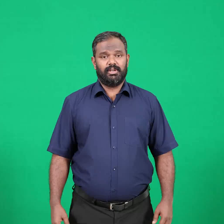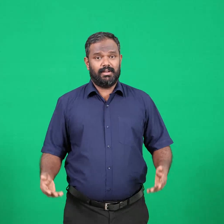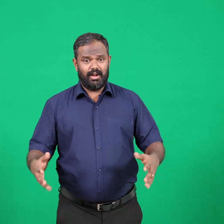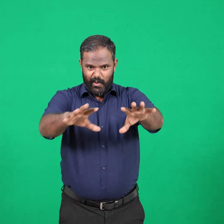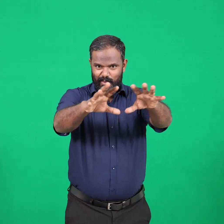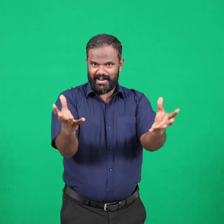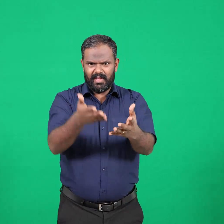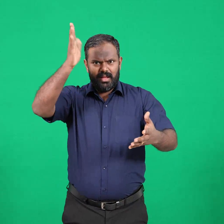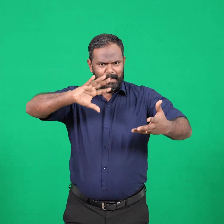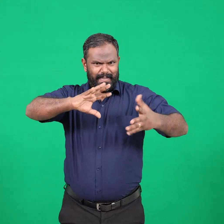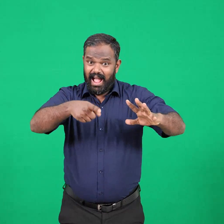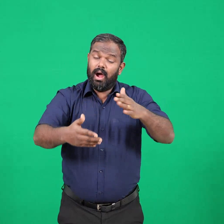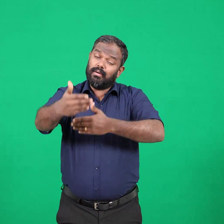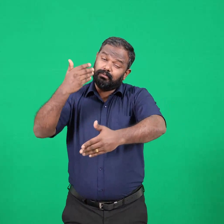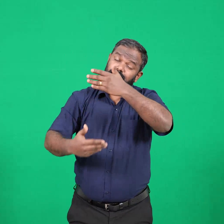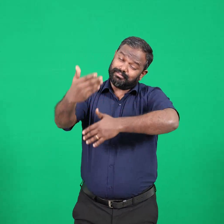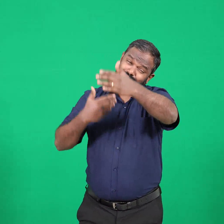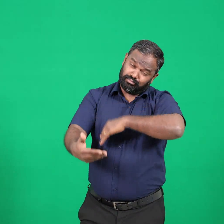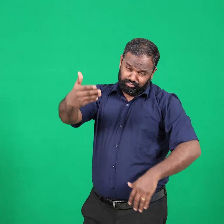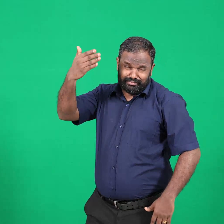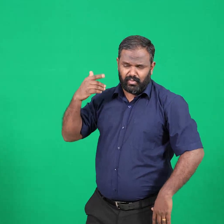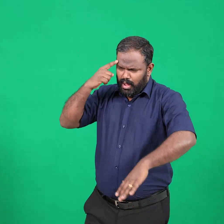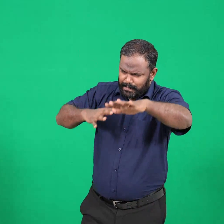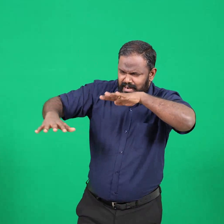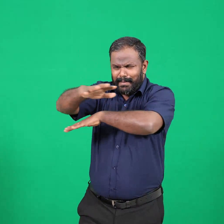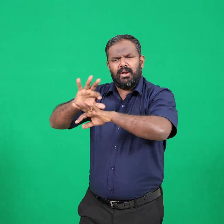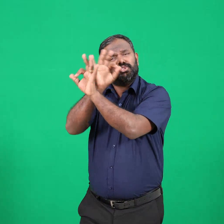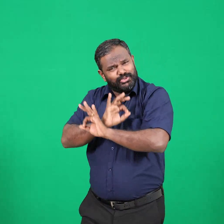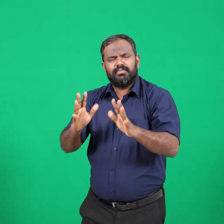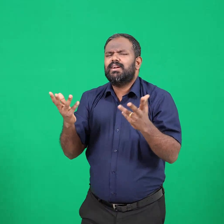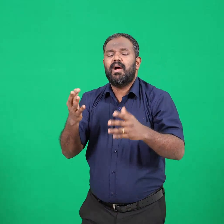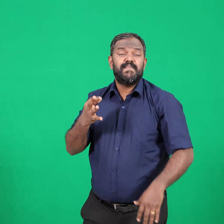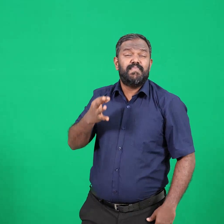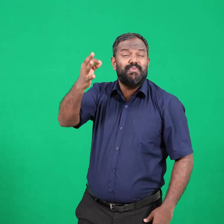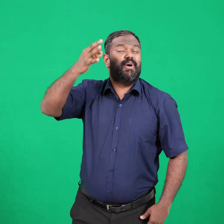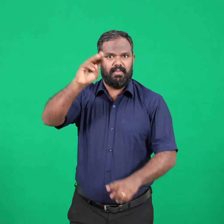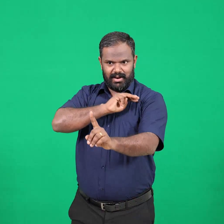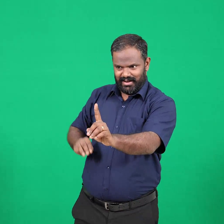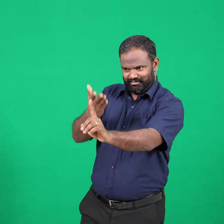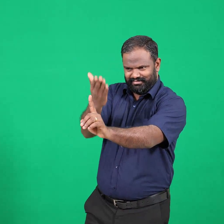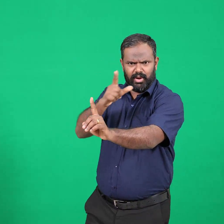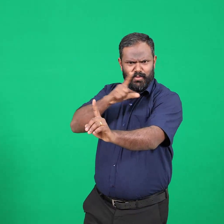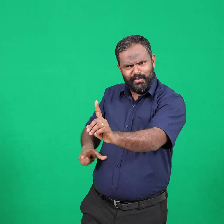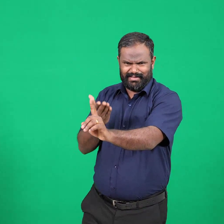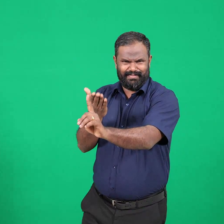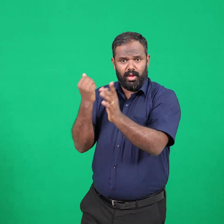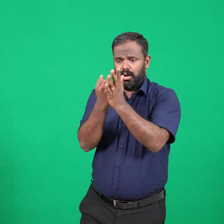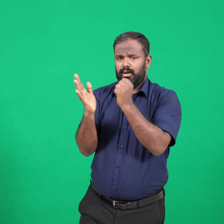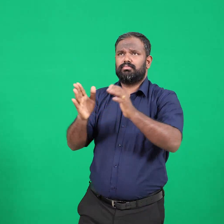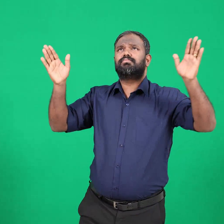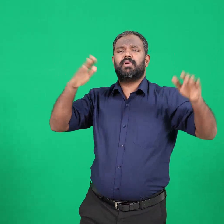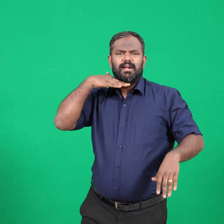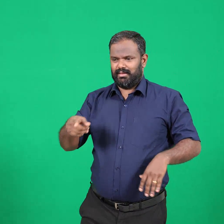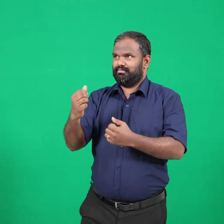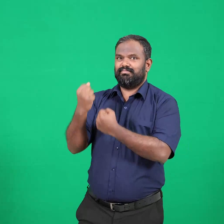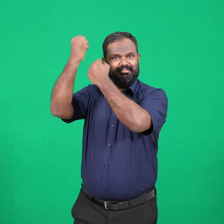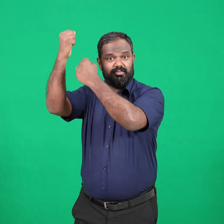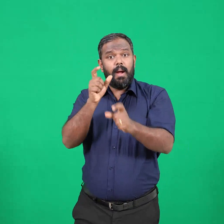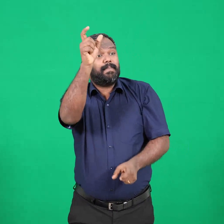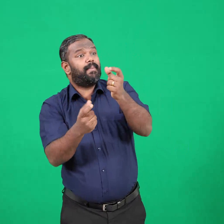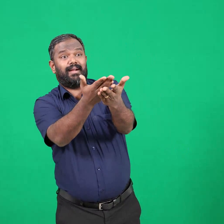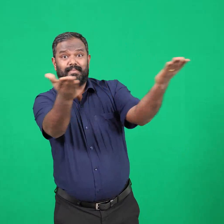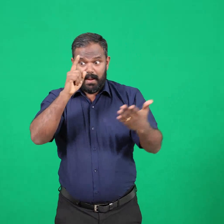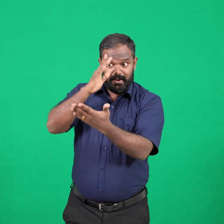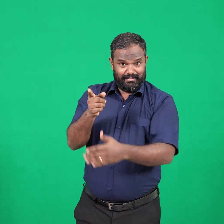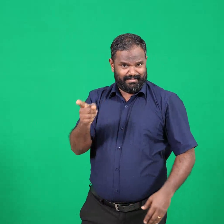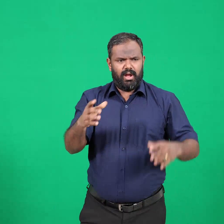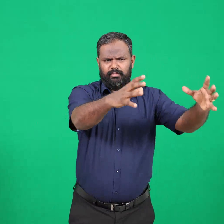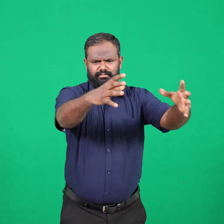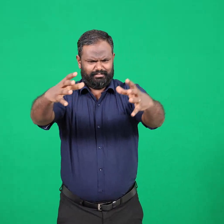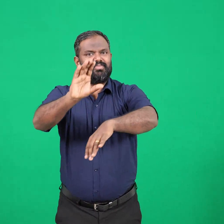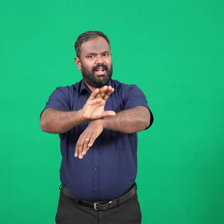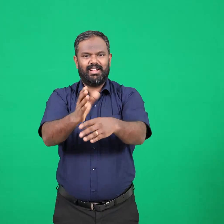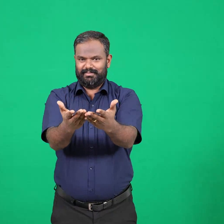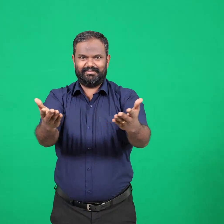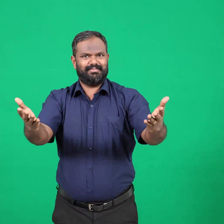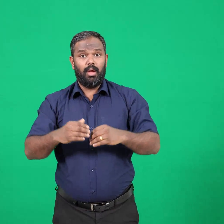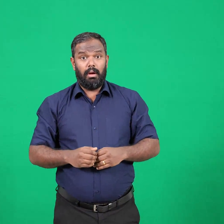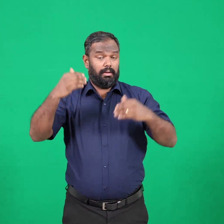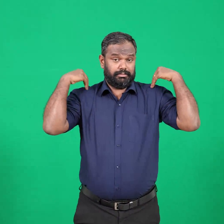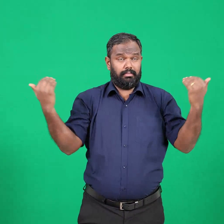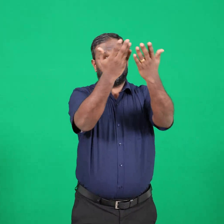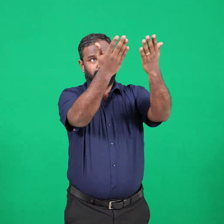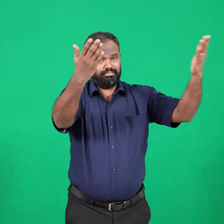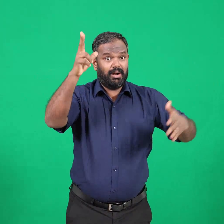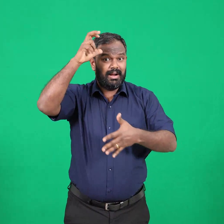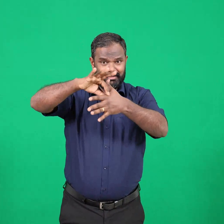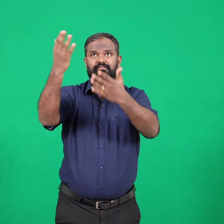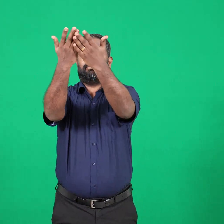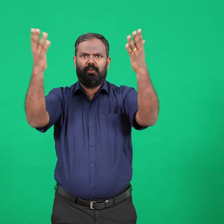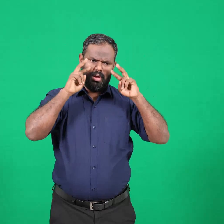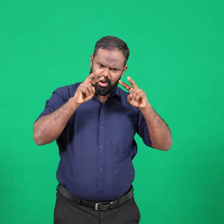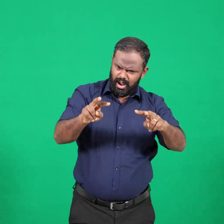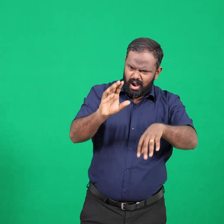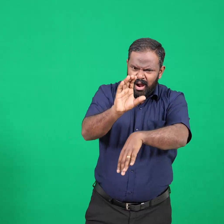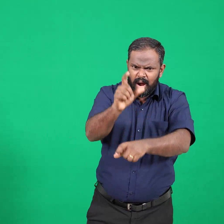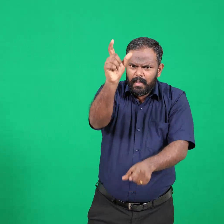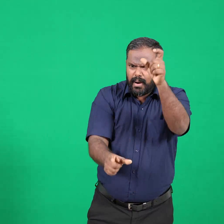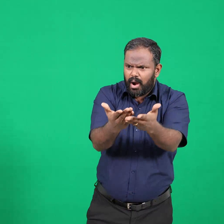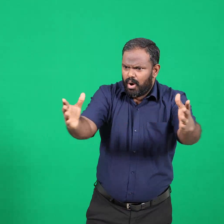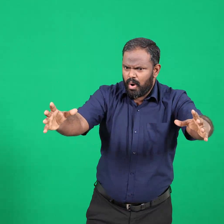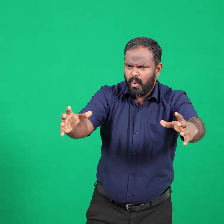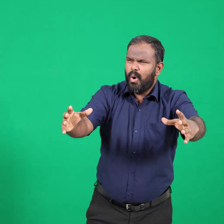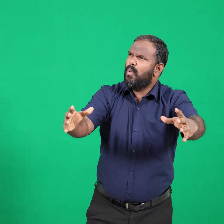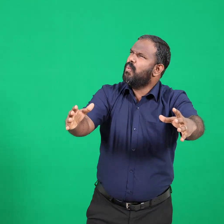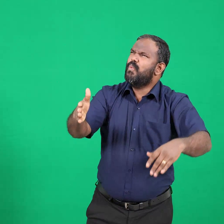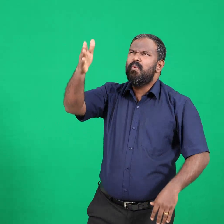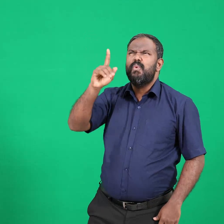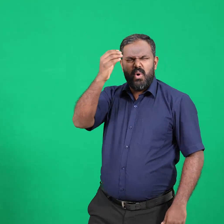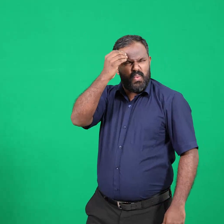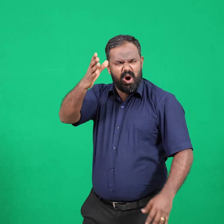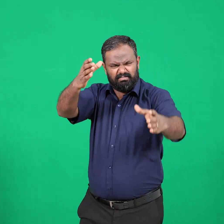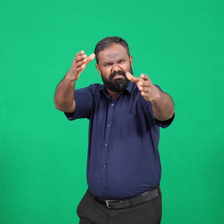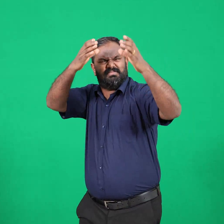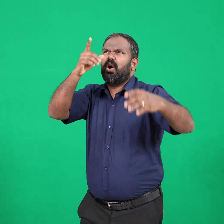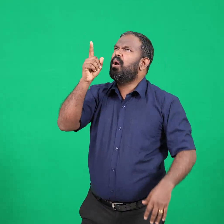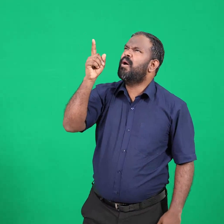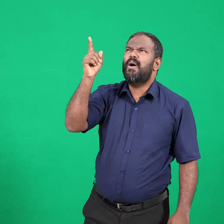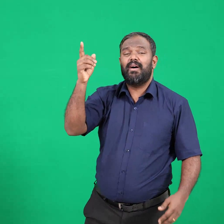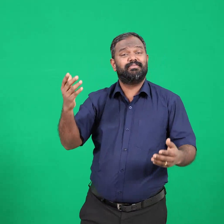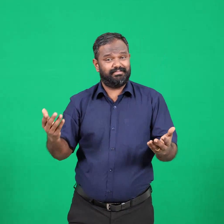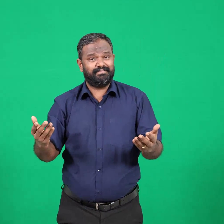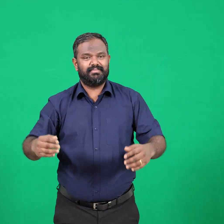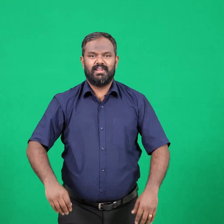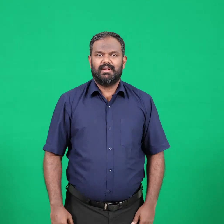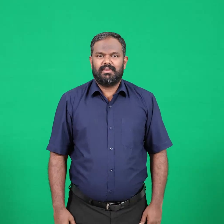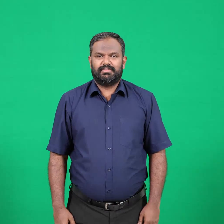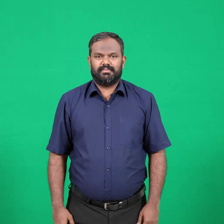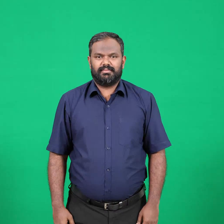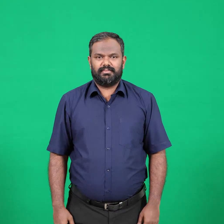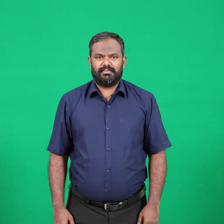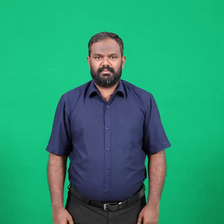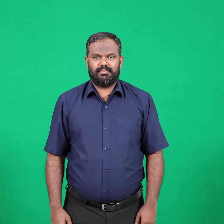His purpose was that now, through the church, the manifold wisdom of God should be made known to the rulers and authorities in the heavenly realms, according to the eternal purpose that He accomplished in Christ Jesus our Lord.